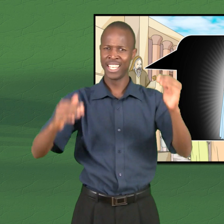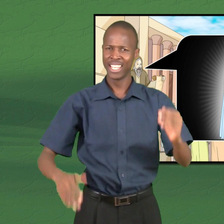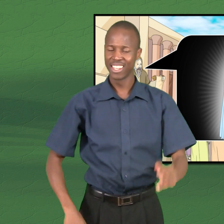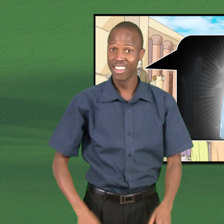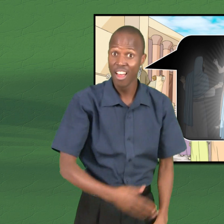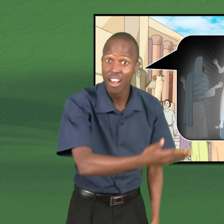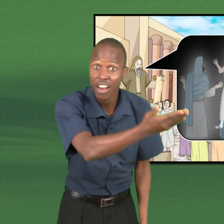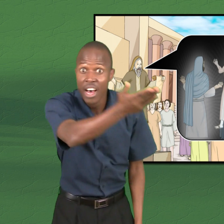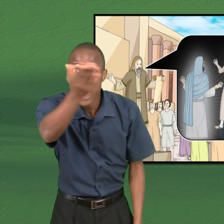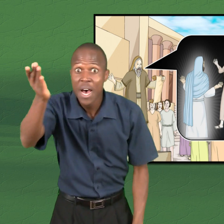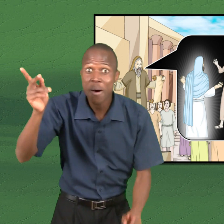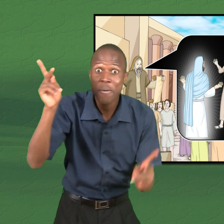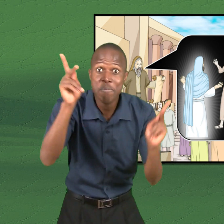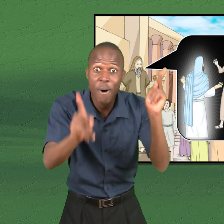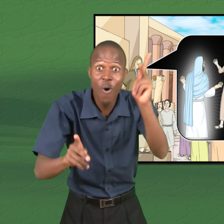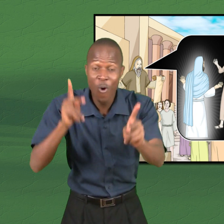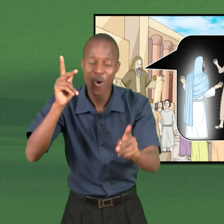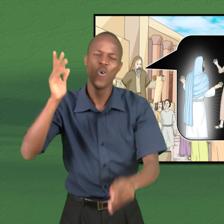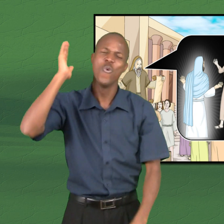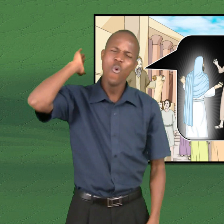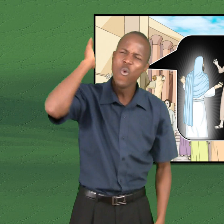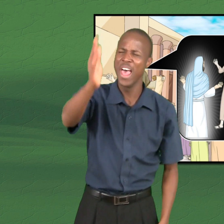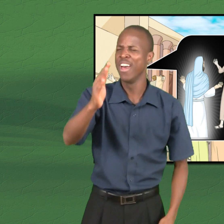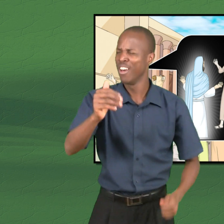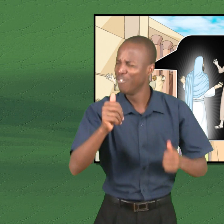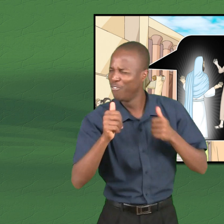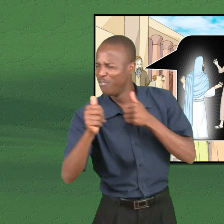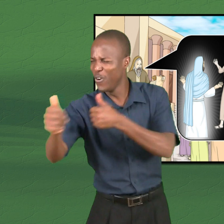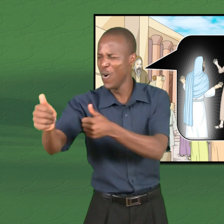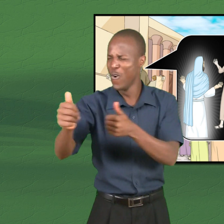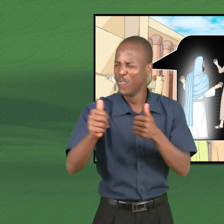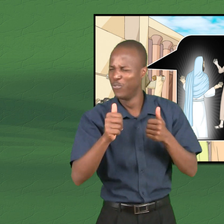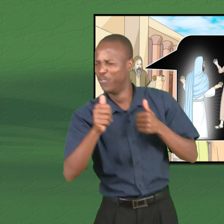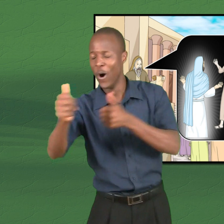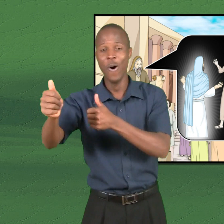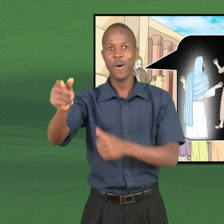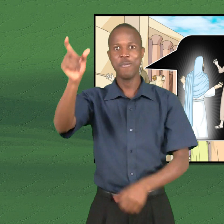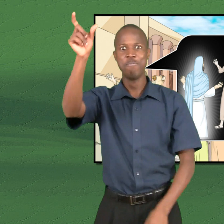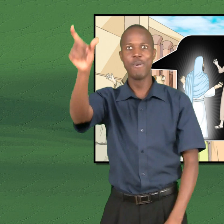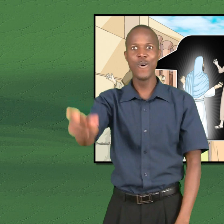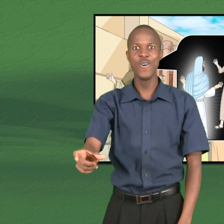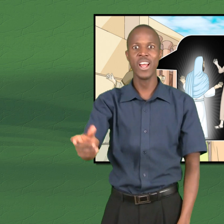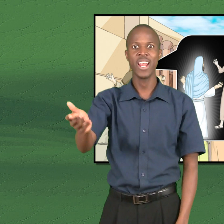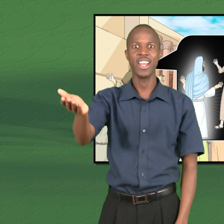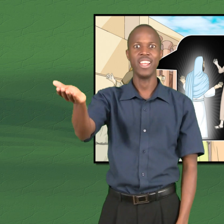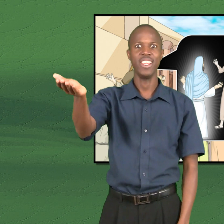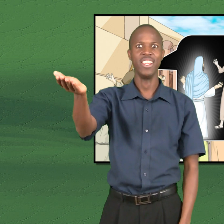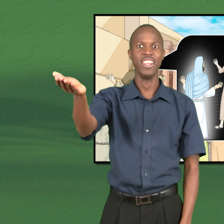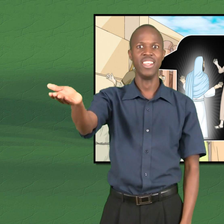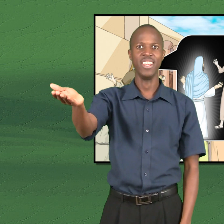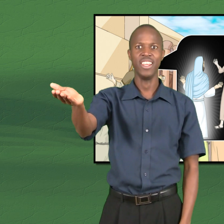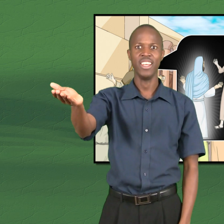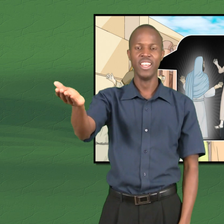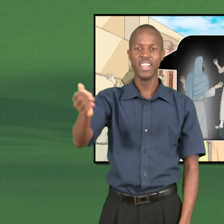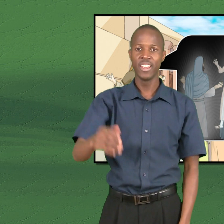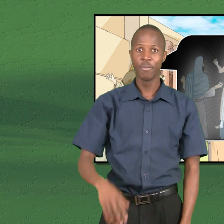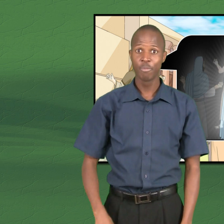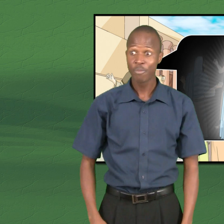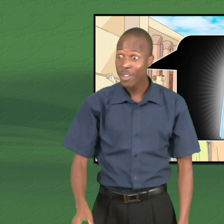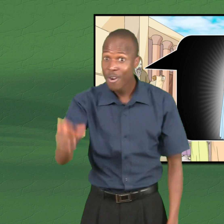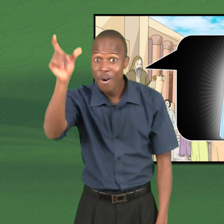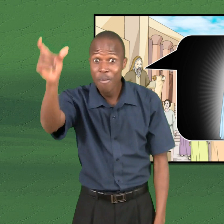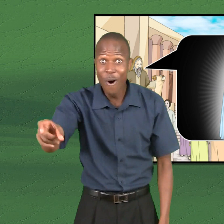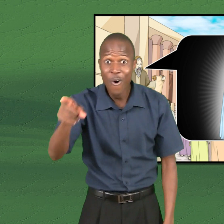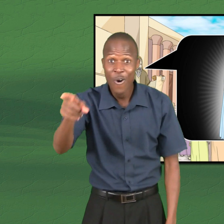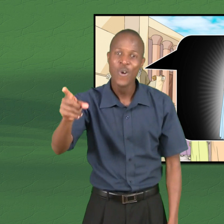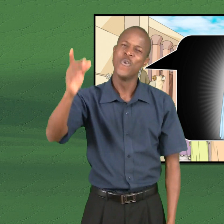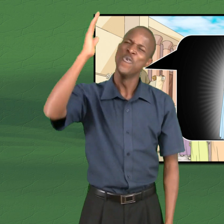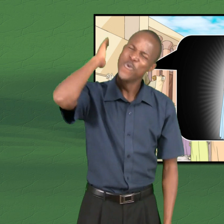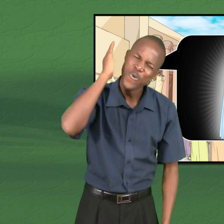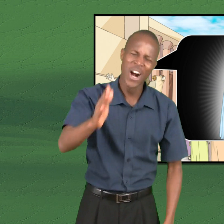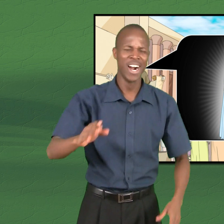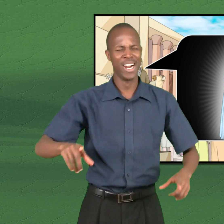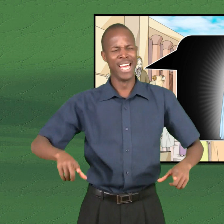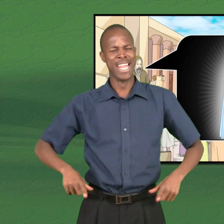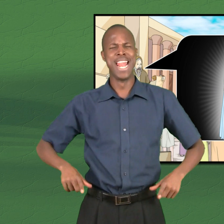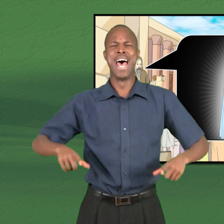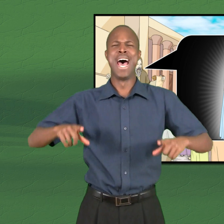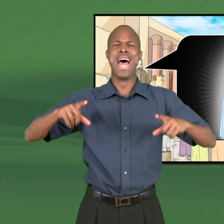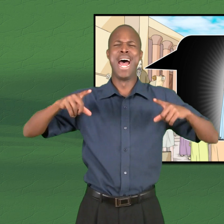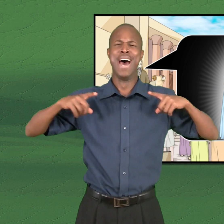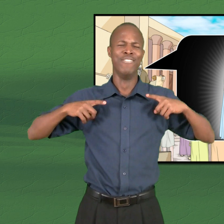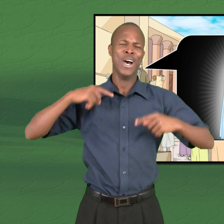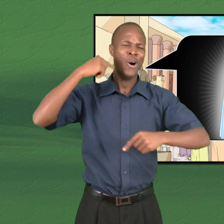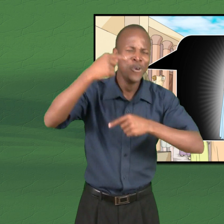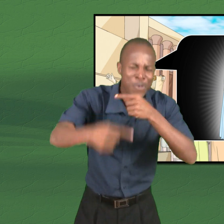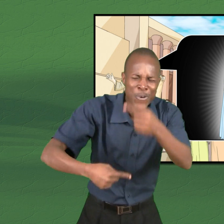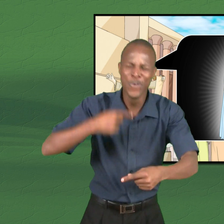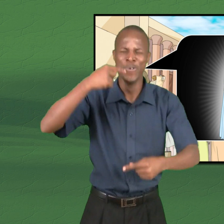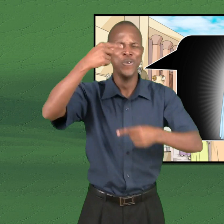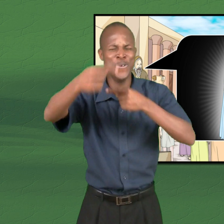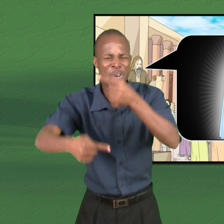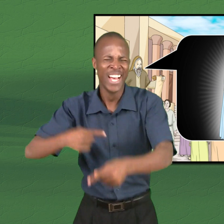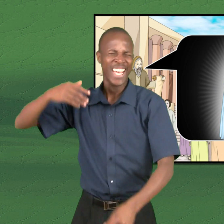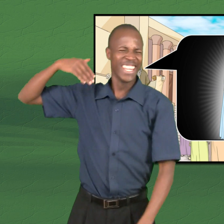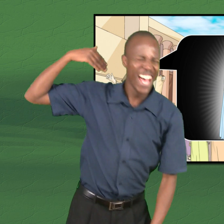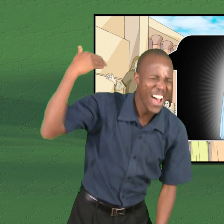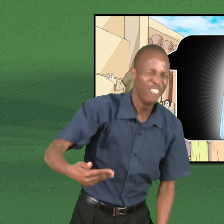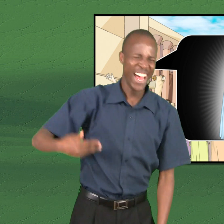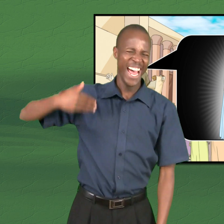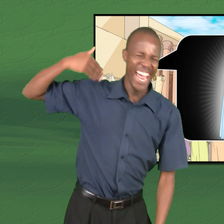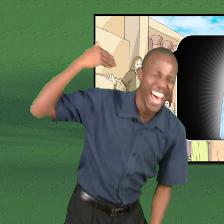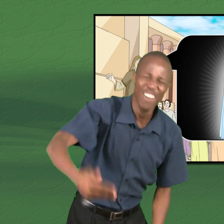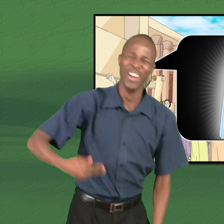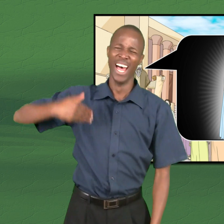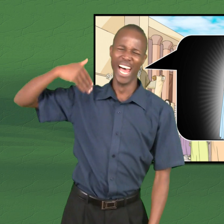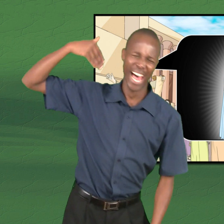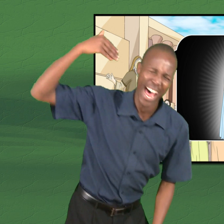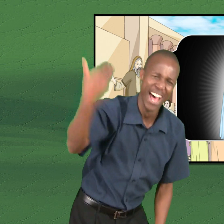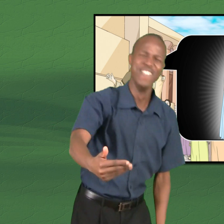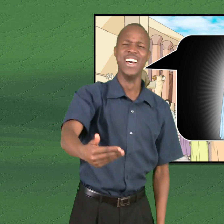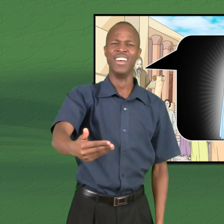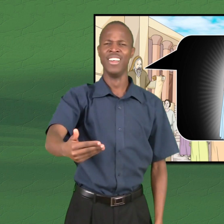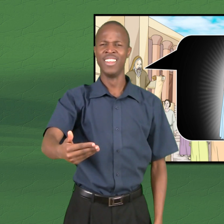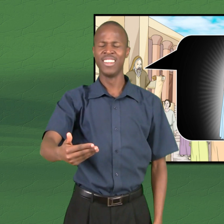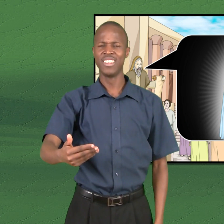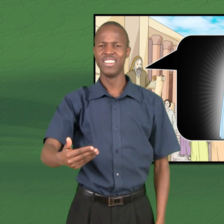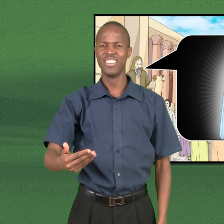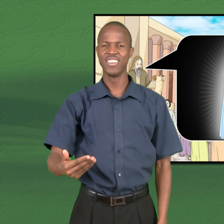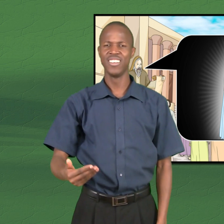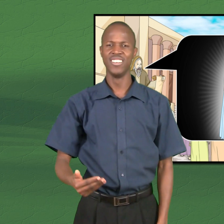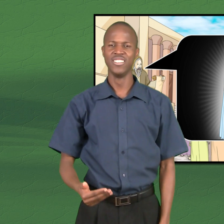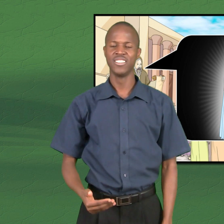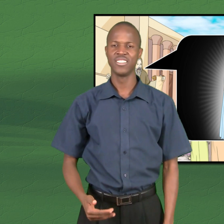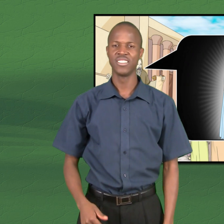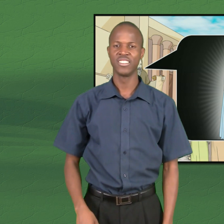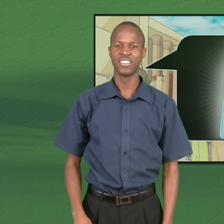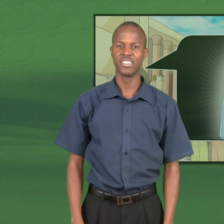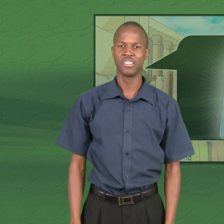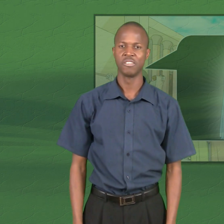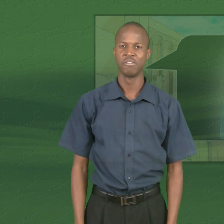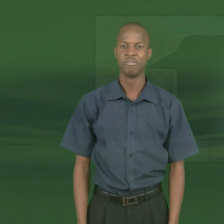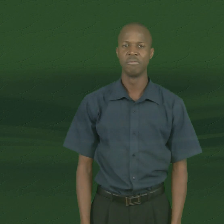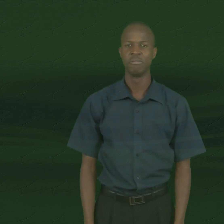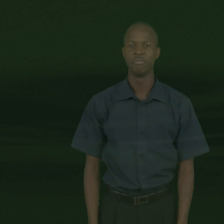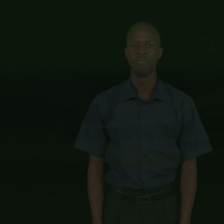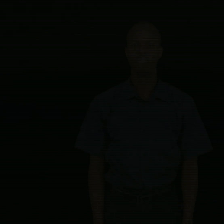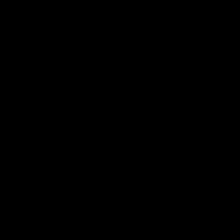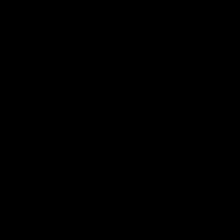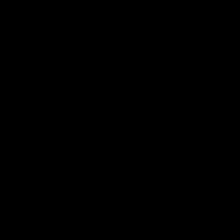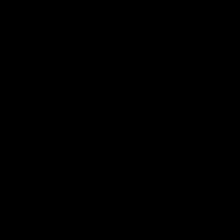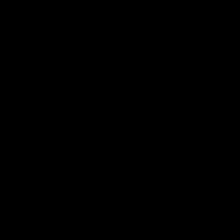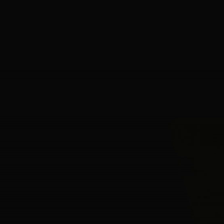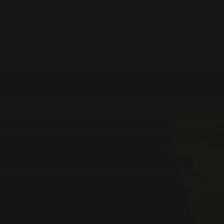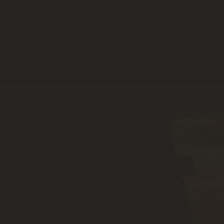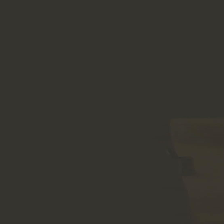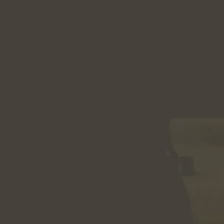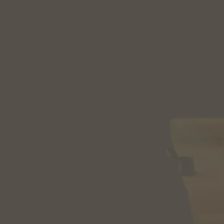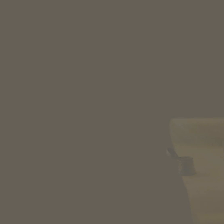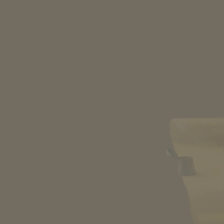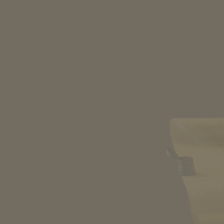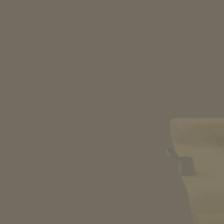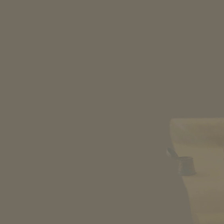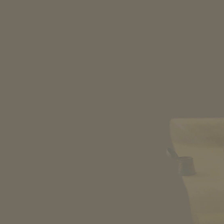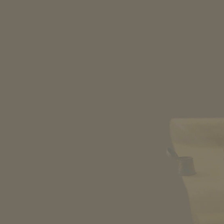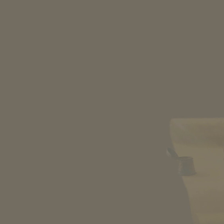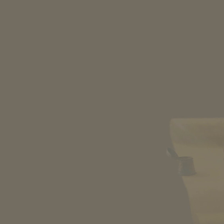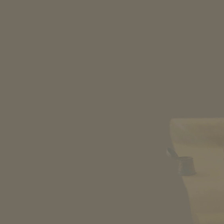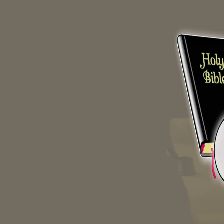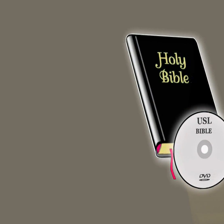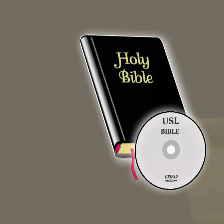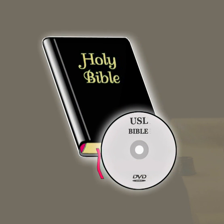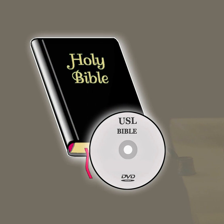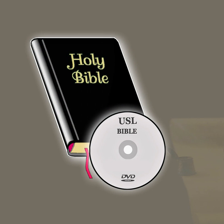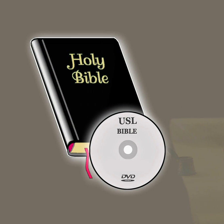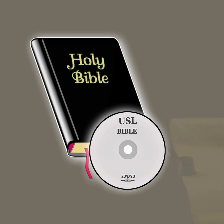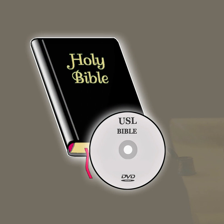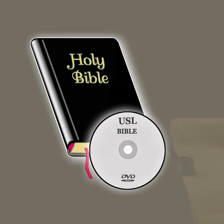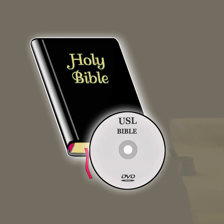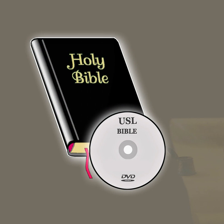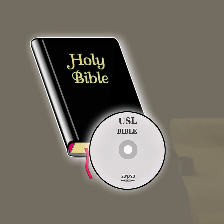Yet He bore the sin of many and made intercession for the transgressors. This is the word of the LORD that came to Micah the Moreshite in the days of Jotham, Ahaz, and Hezekiah, kings of Judah—what he saw regarding Samaria and Jerusalem: But you, Bethlehem Ephrathah, who are small among the clans of Judah, out of you will come forth for Me One to be ruler over Israel — One whose origins are of old, from the days of eternity.